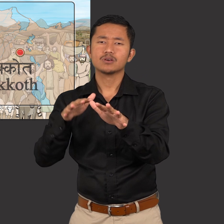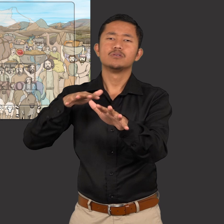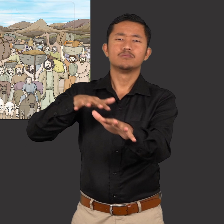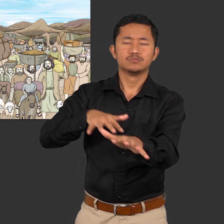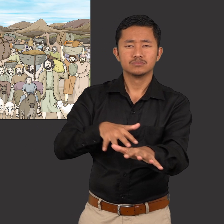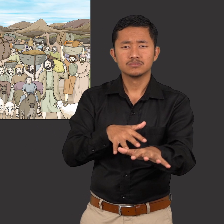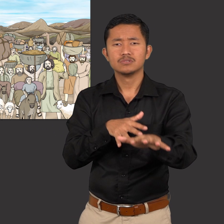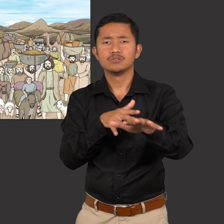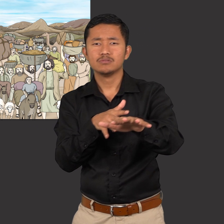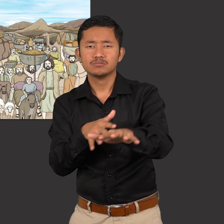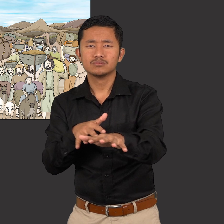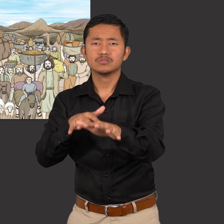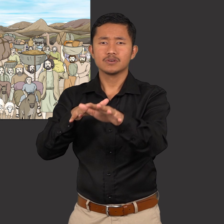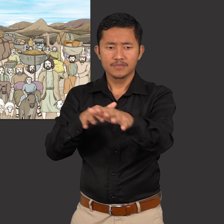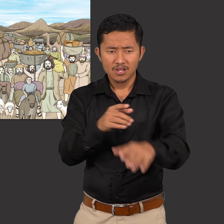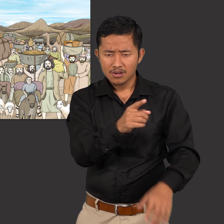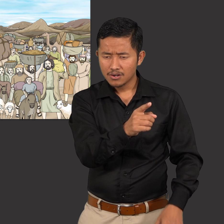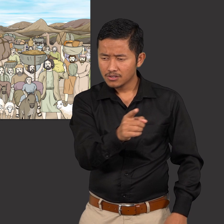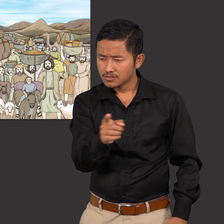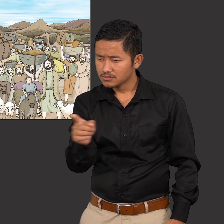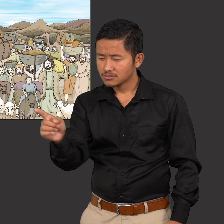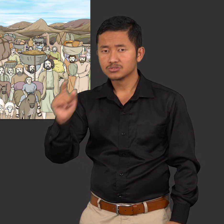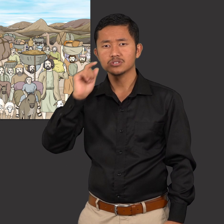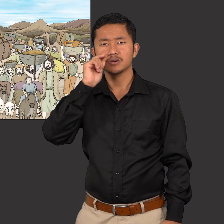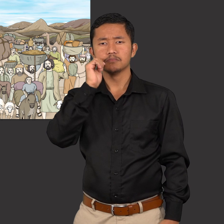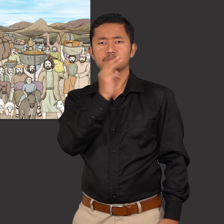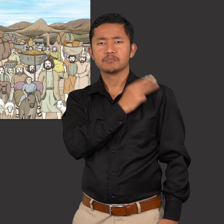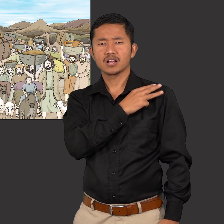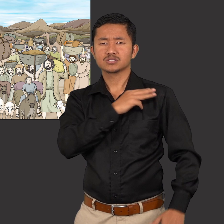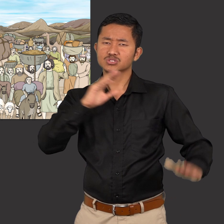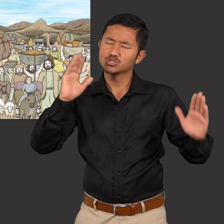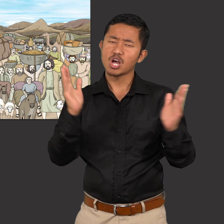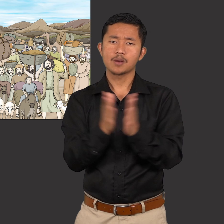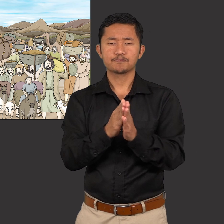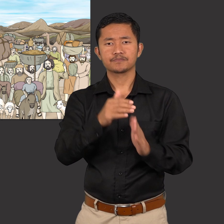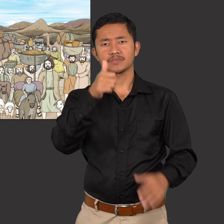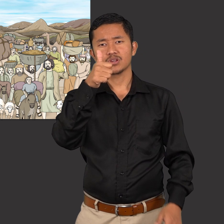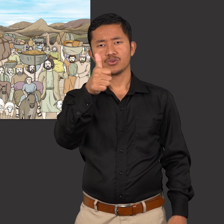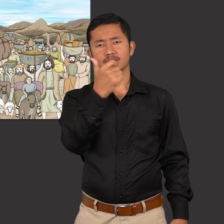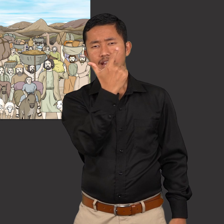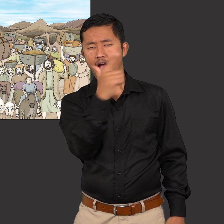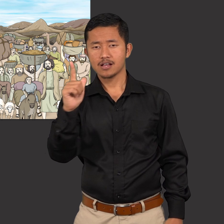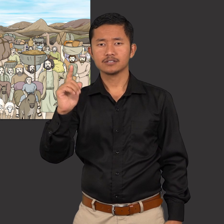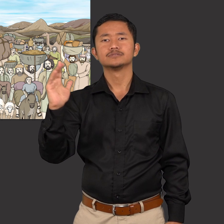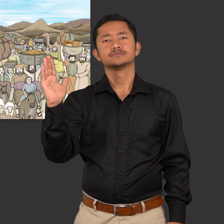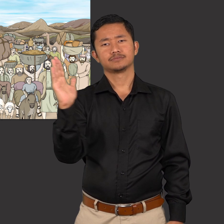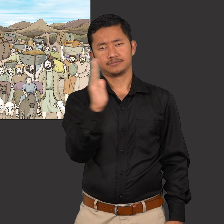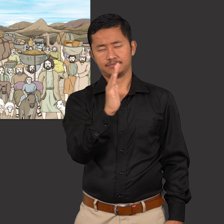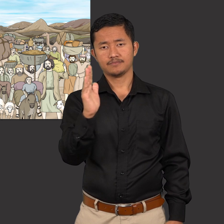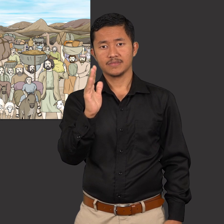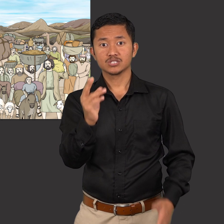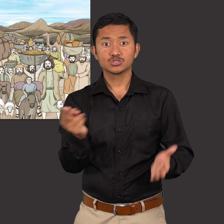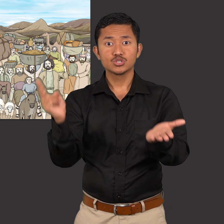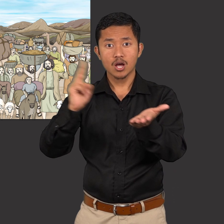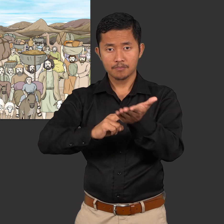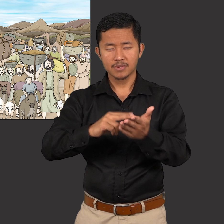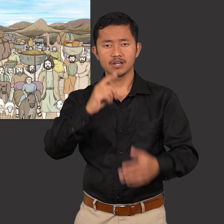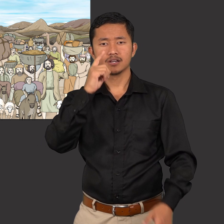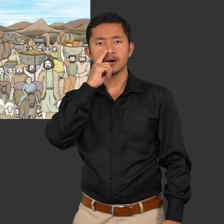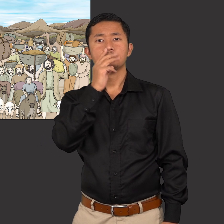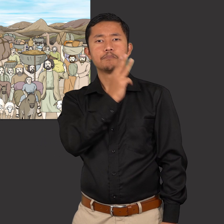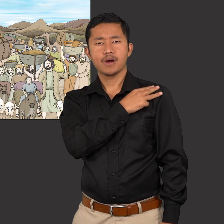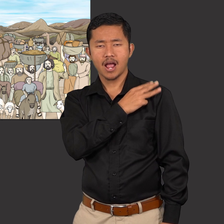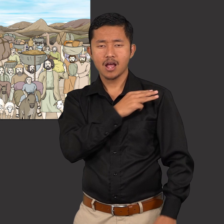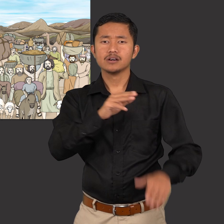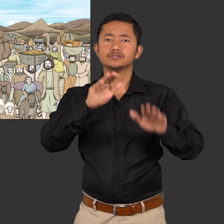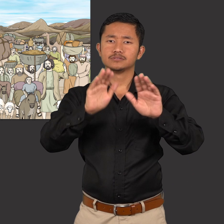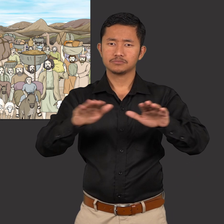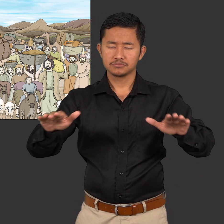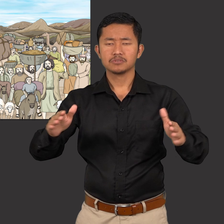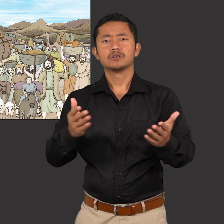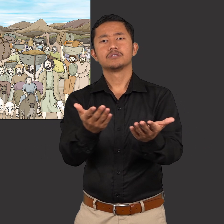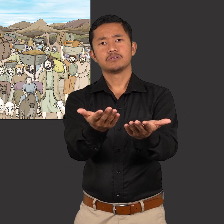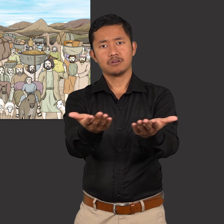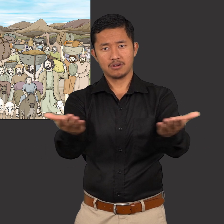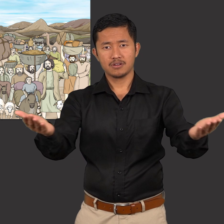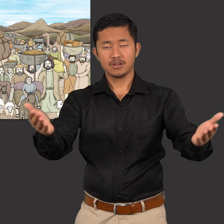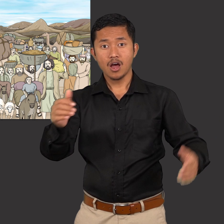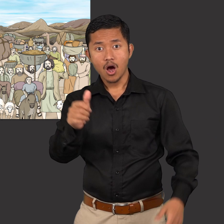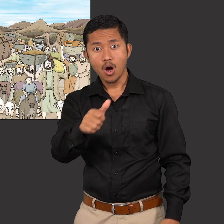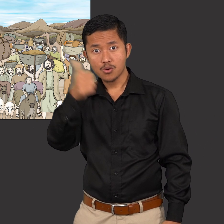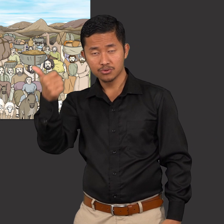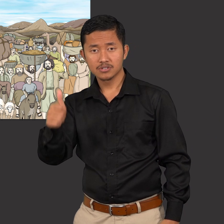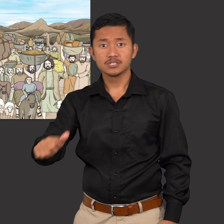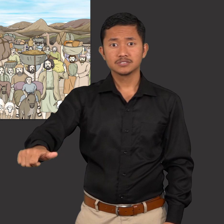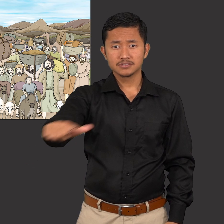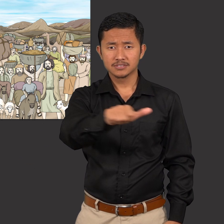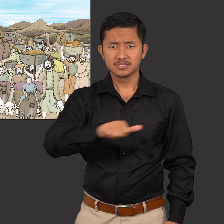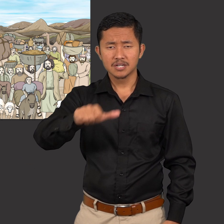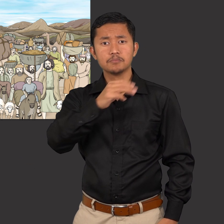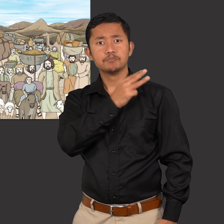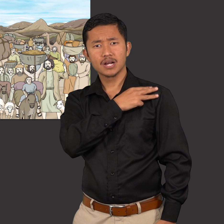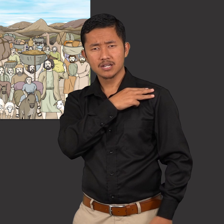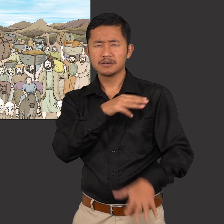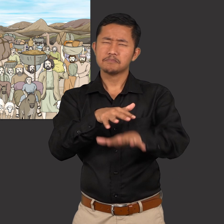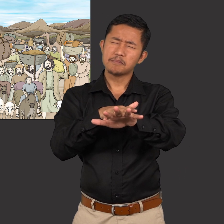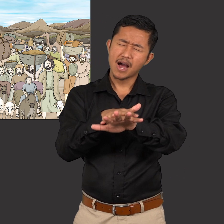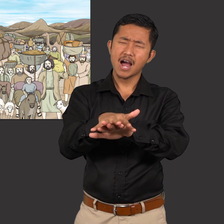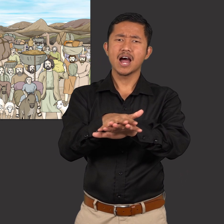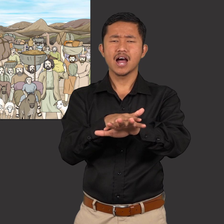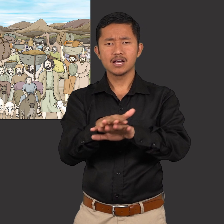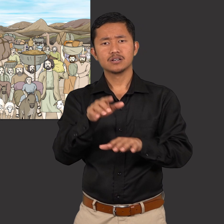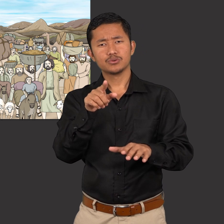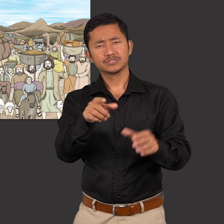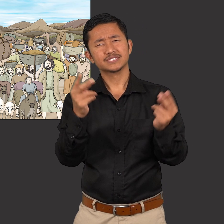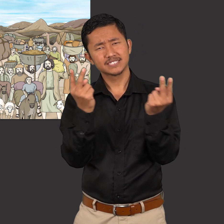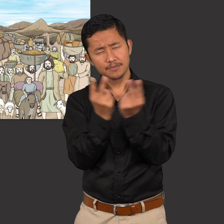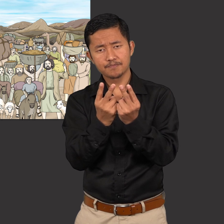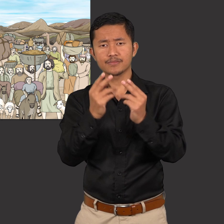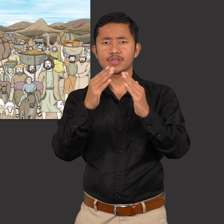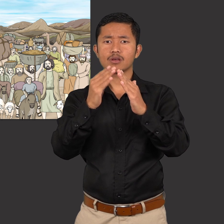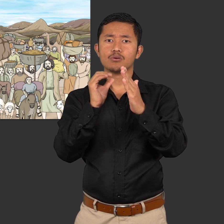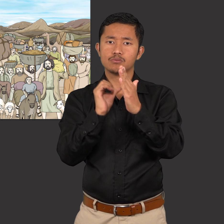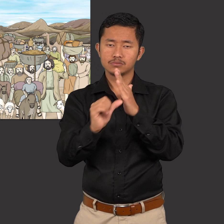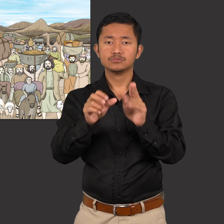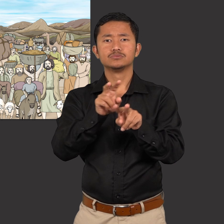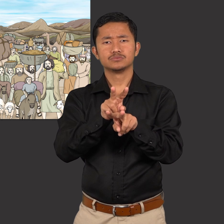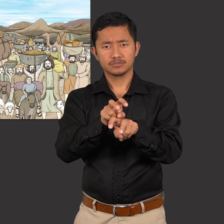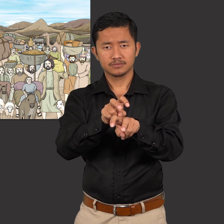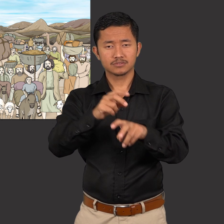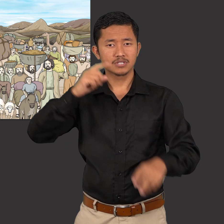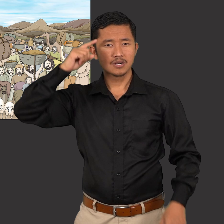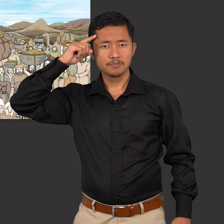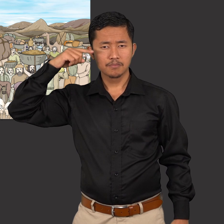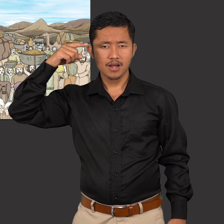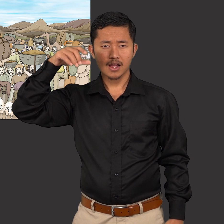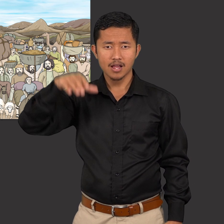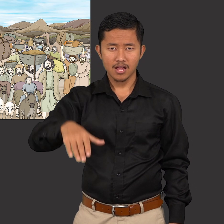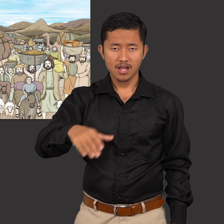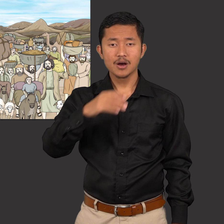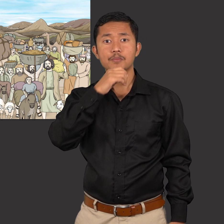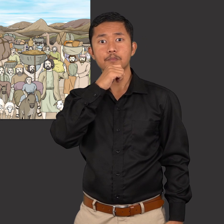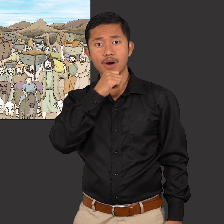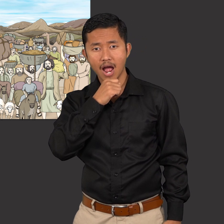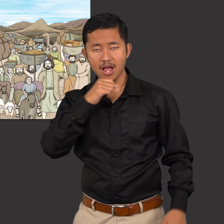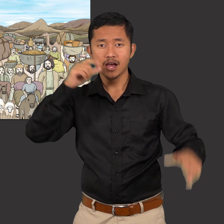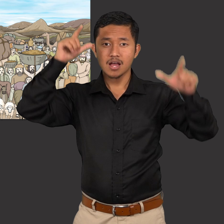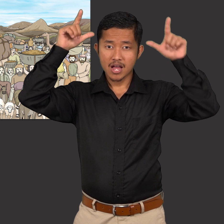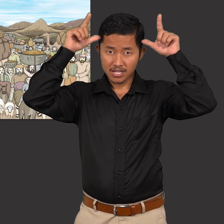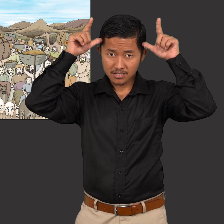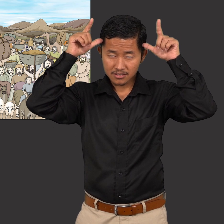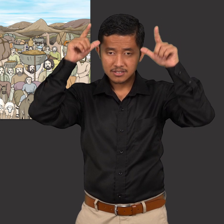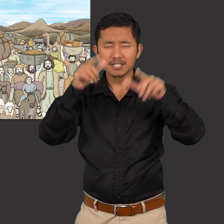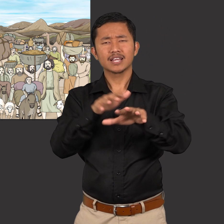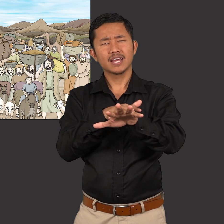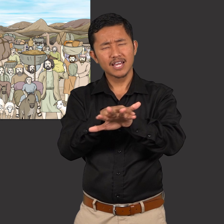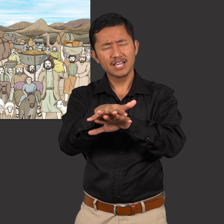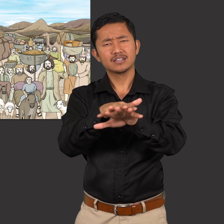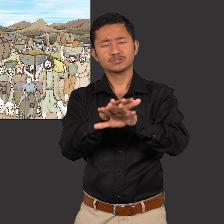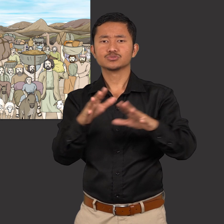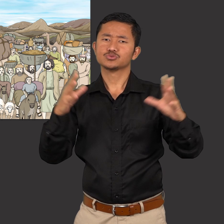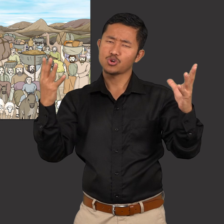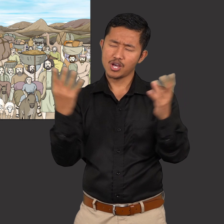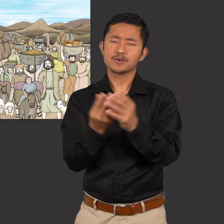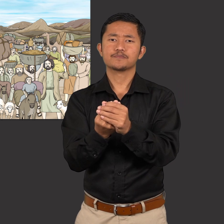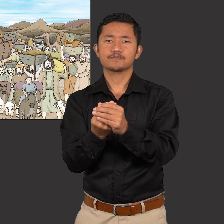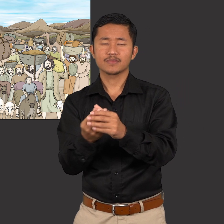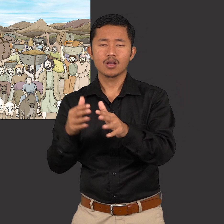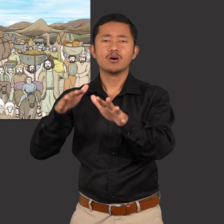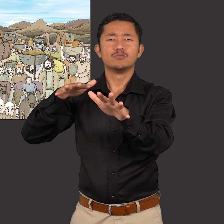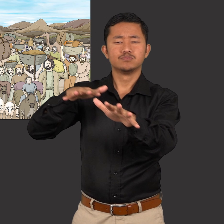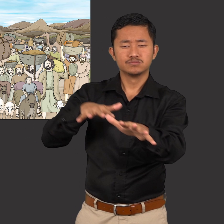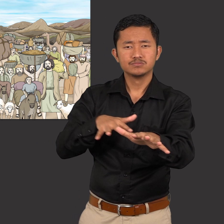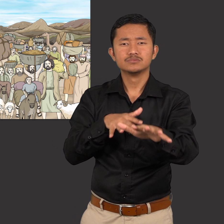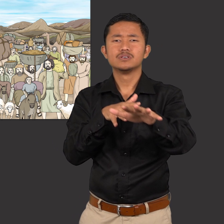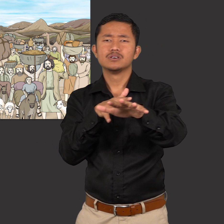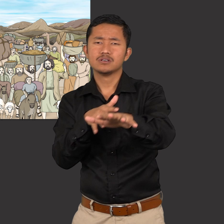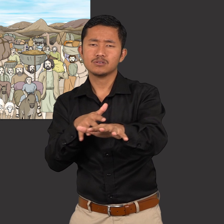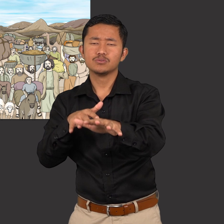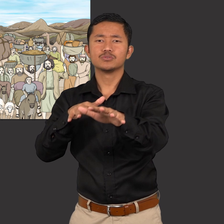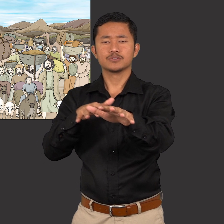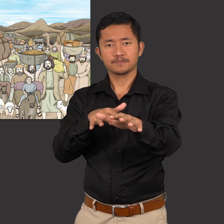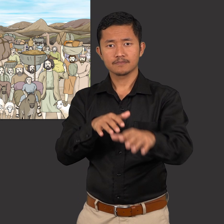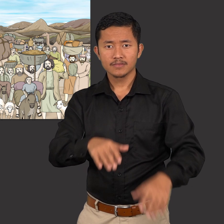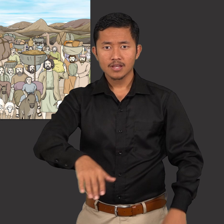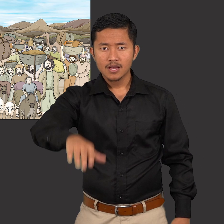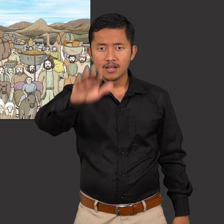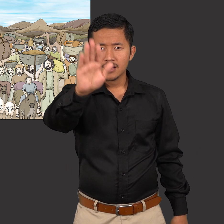And a mixed multitude also went up with them, along with great droves of livestock, both flocks and herds.